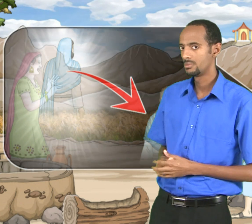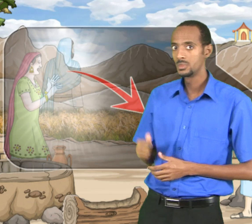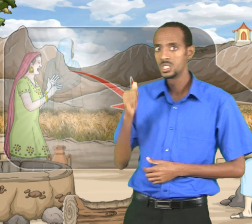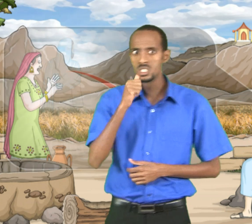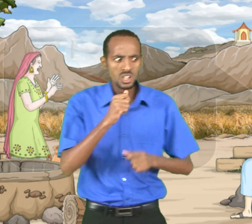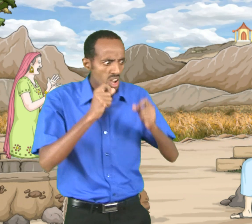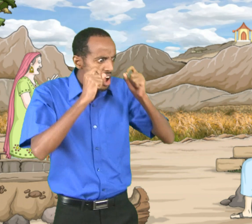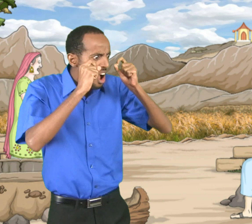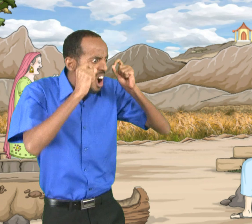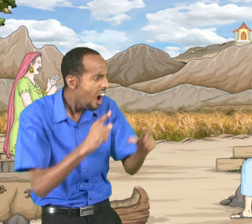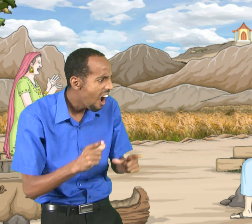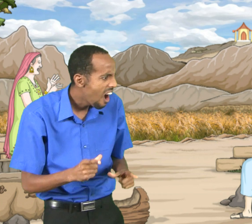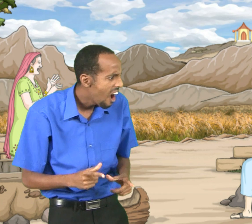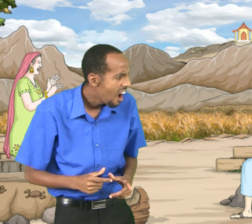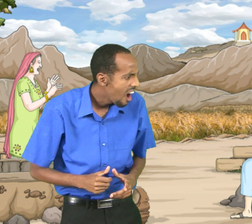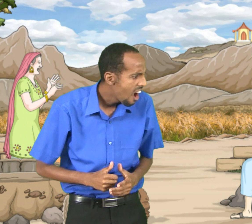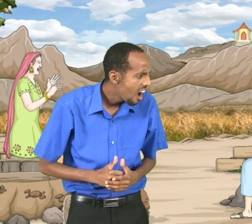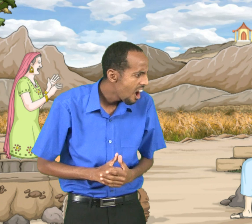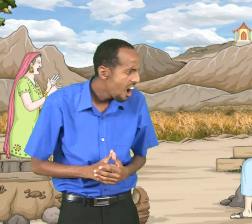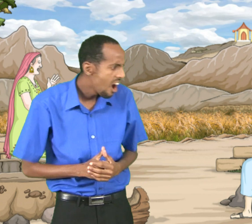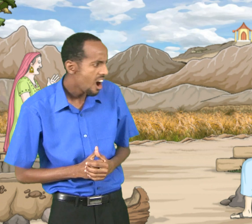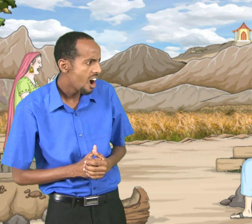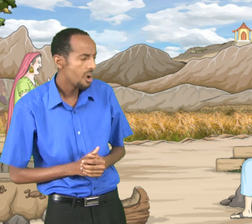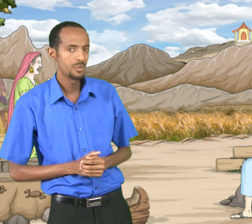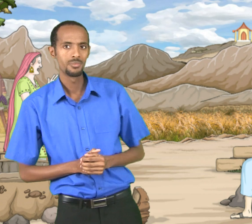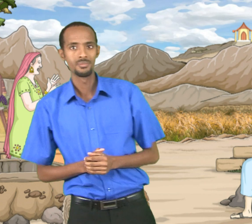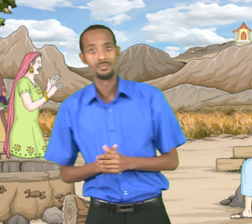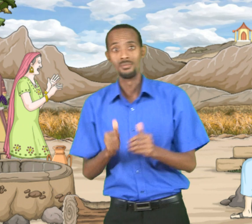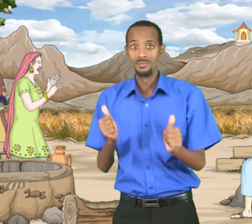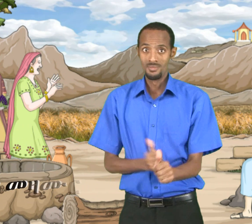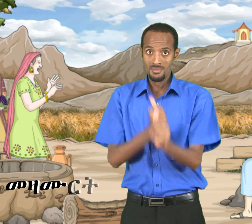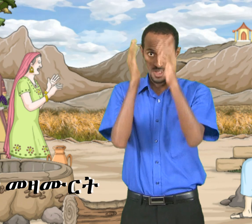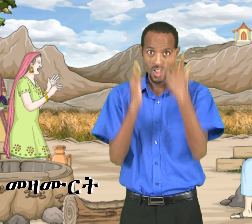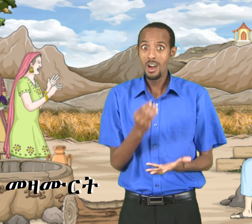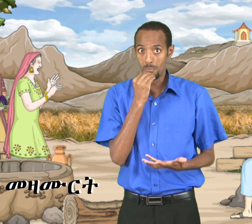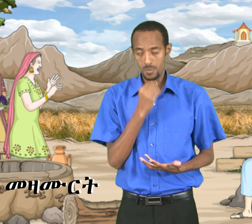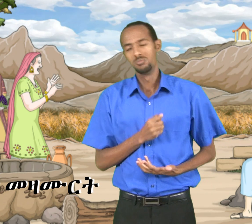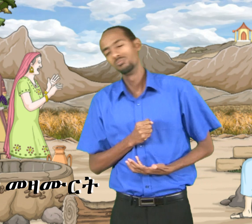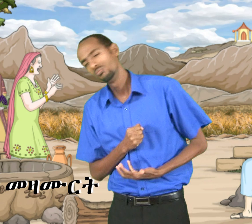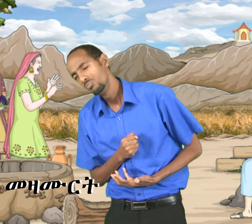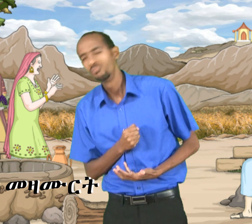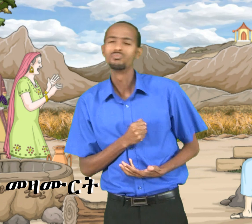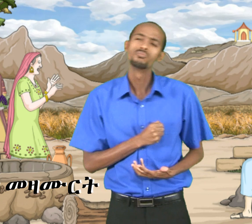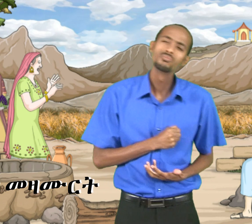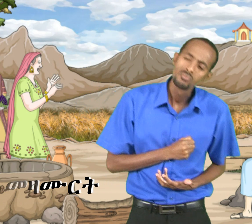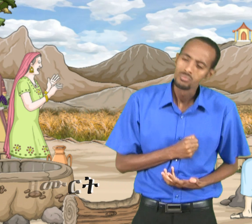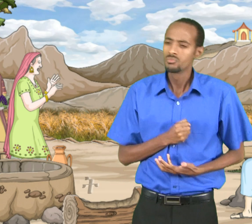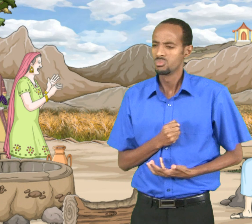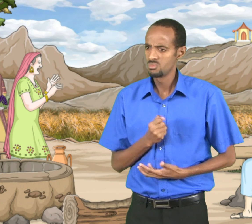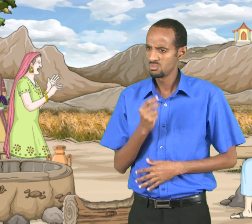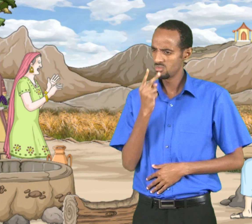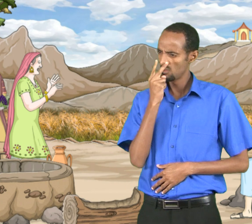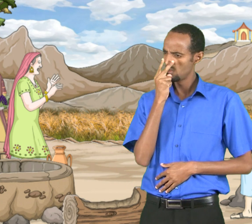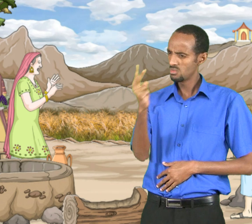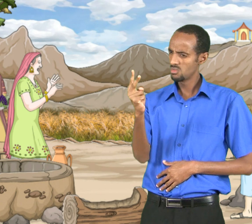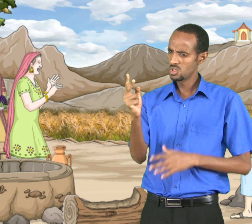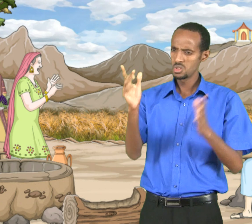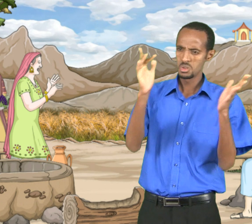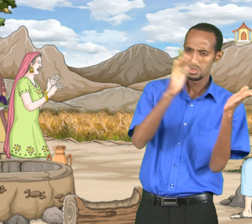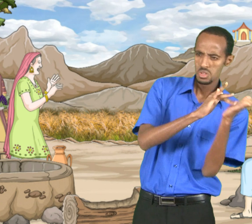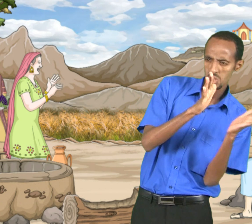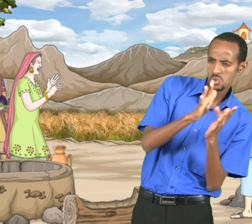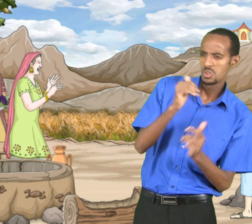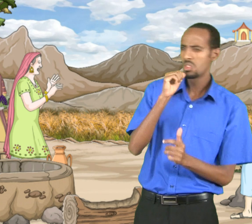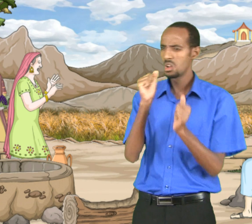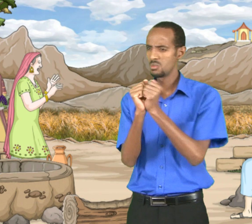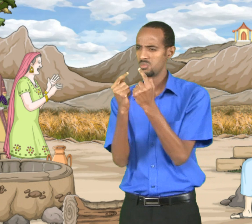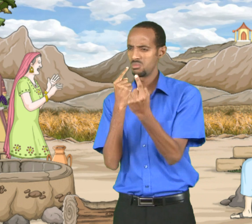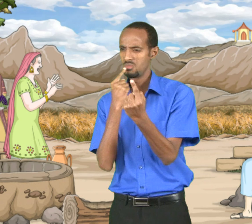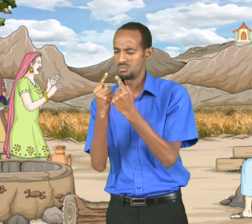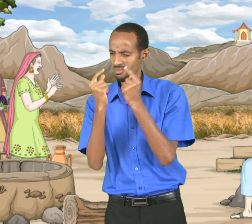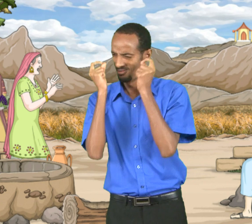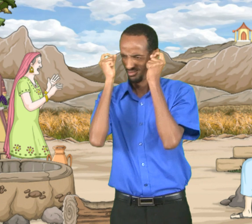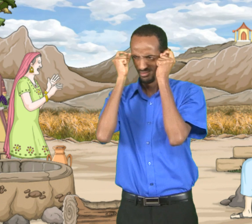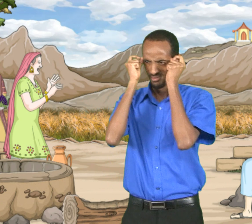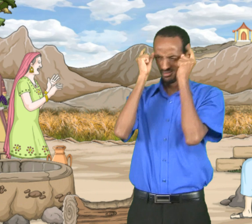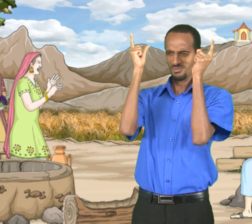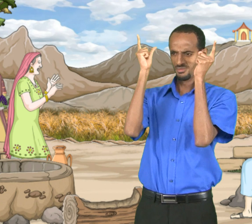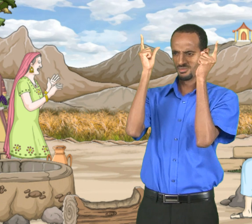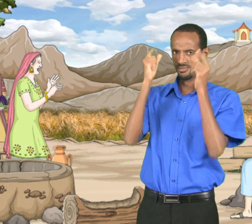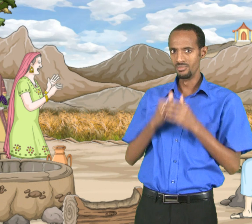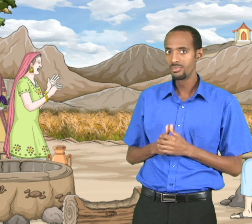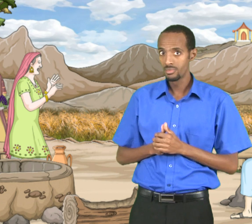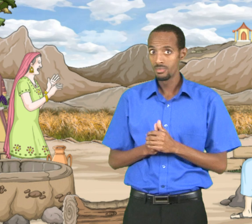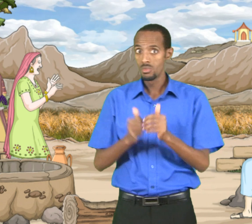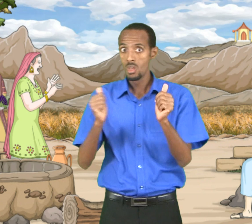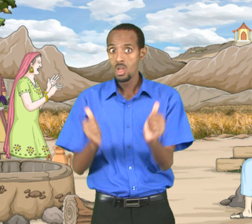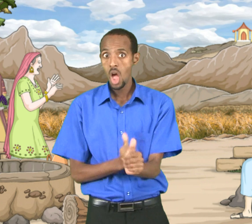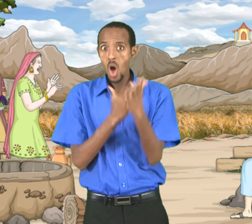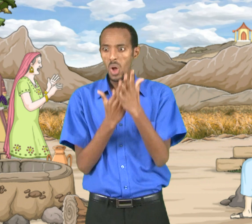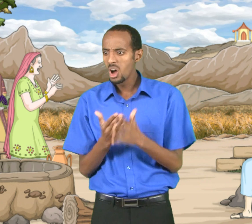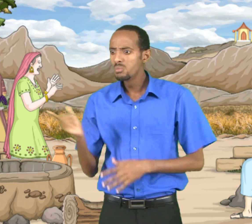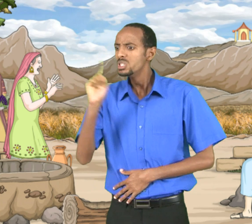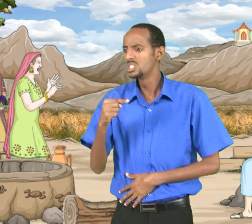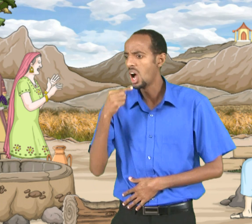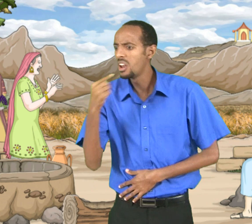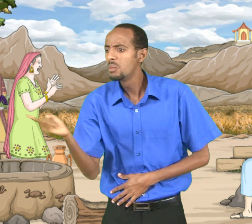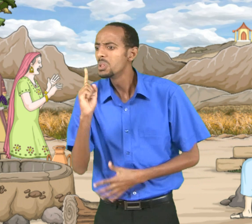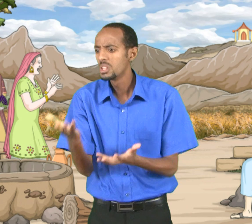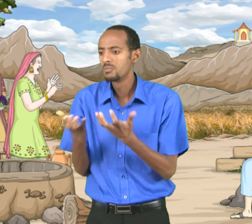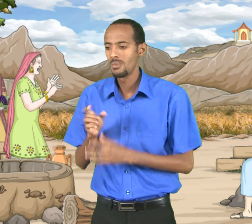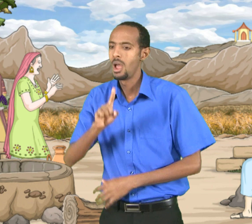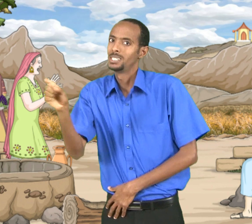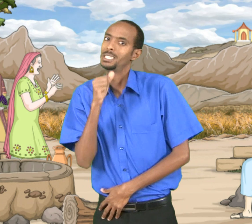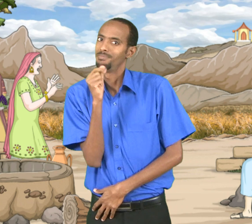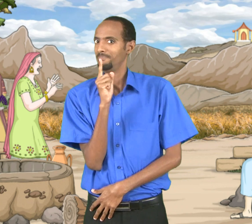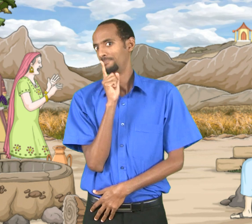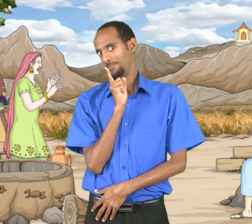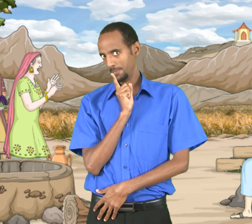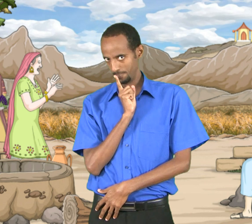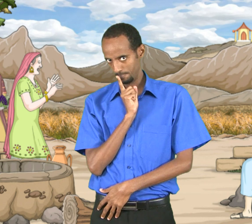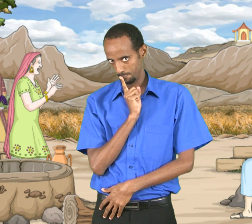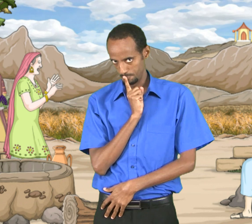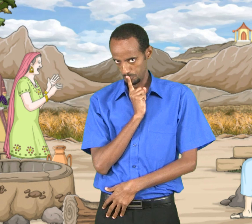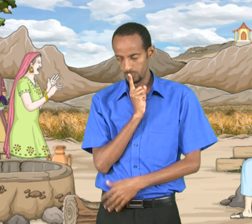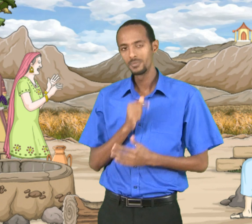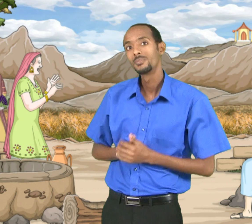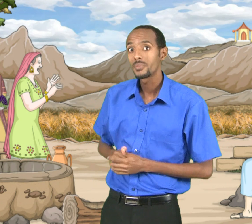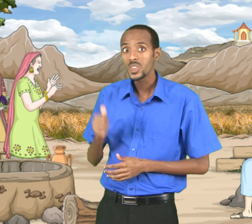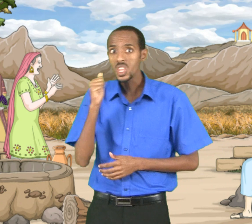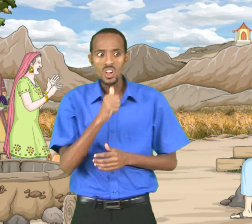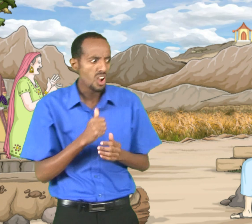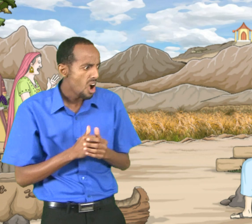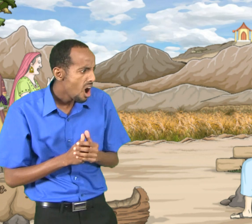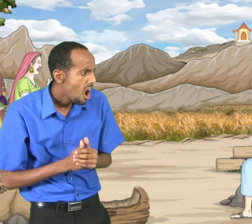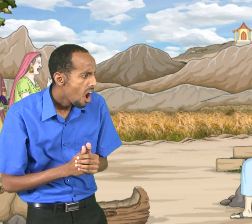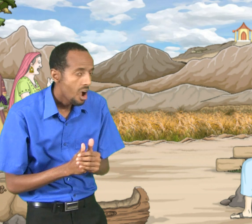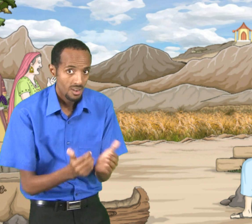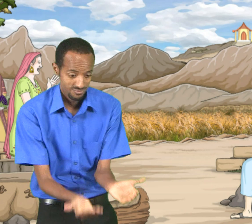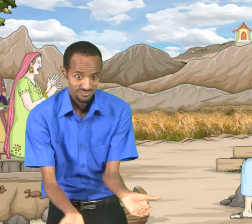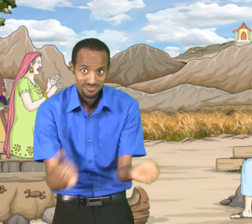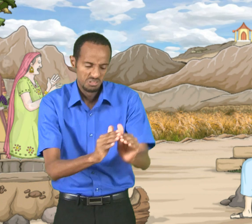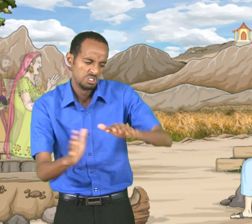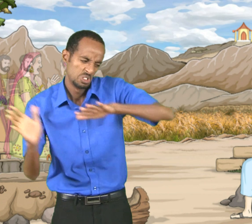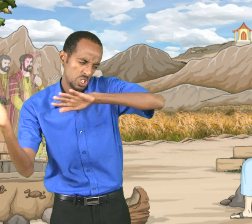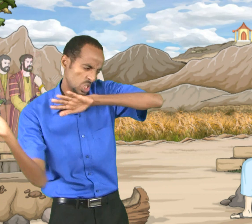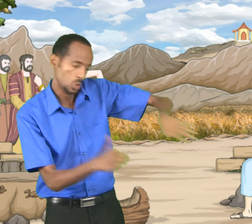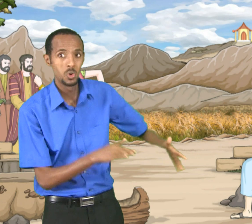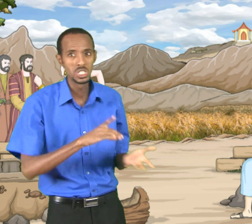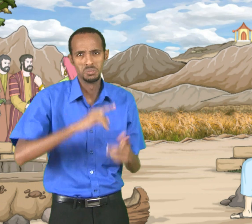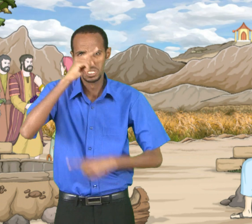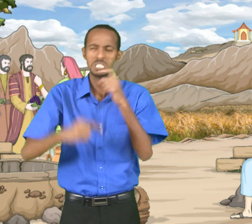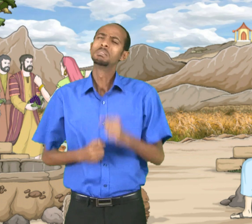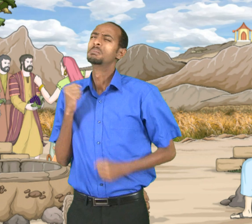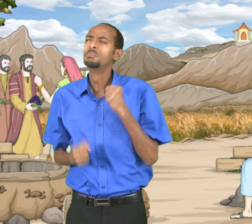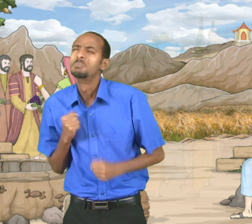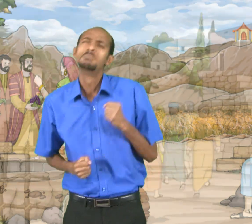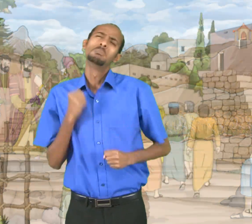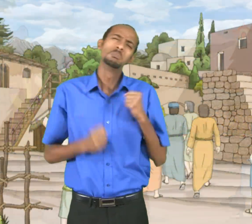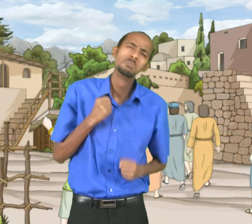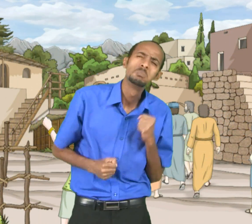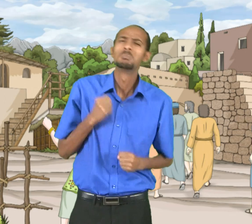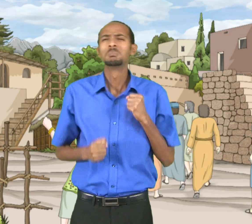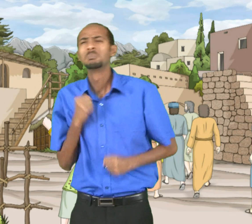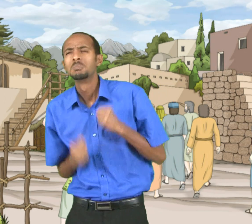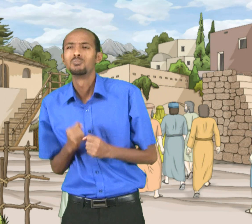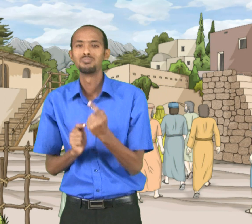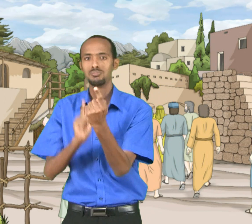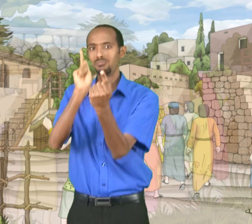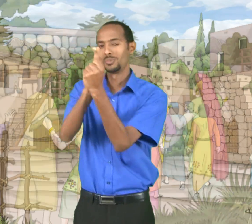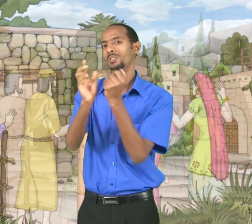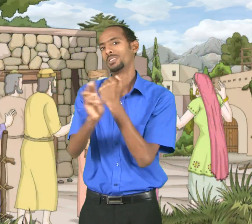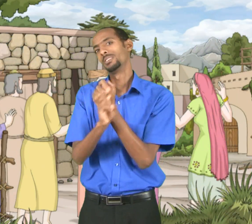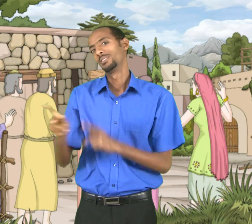Just then His disciples returned and were surprised that He was speaking with a woman. But no one asked Him, “What do You want from her?” or “Why are You talking with her?”